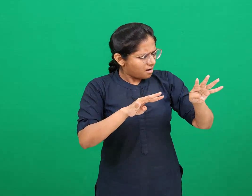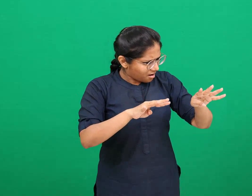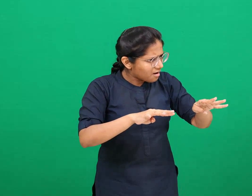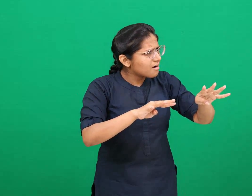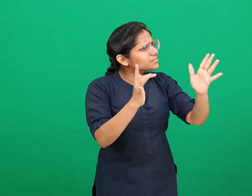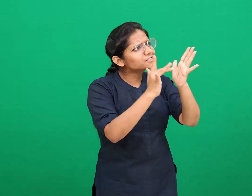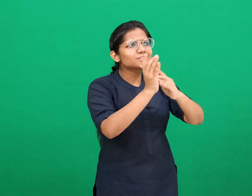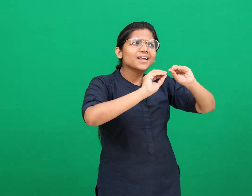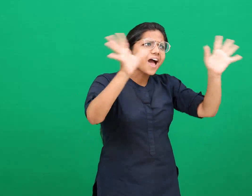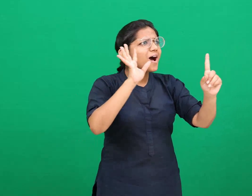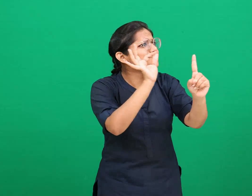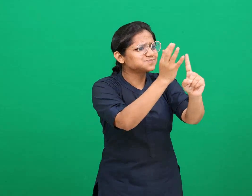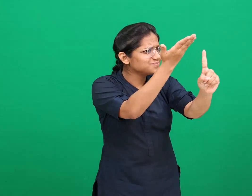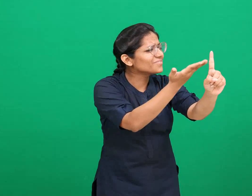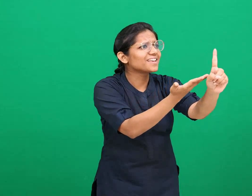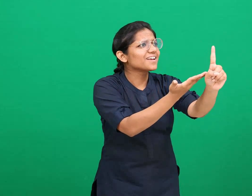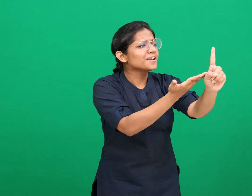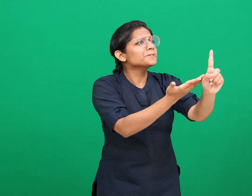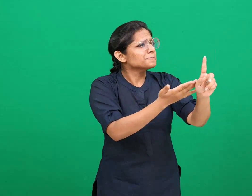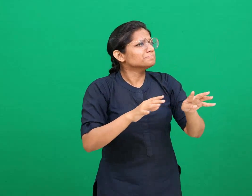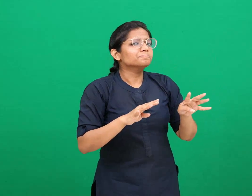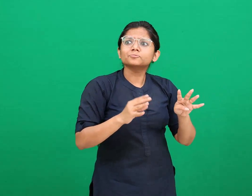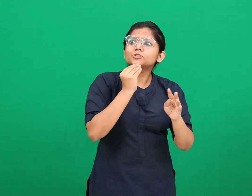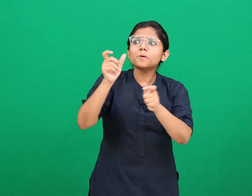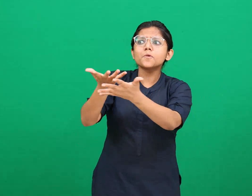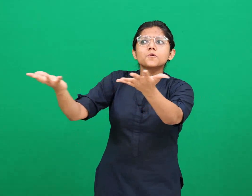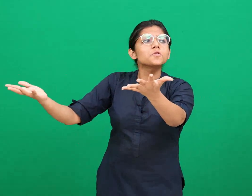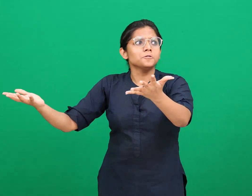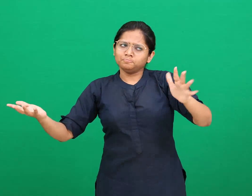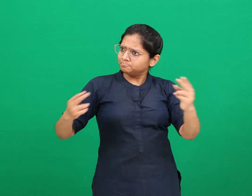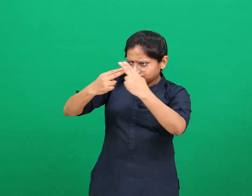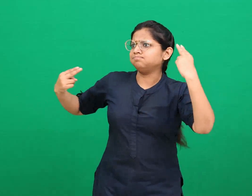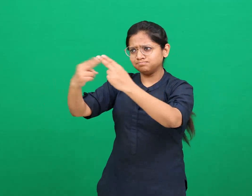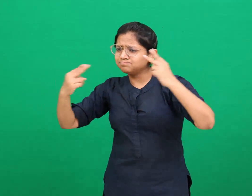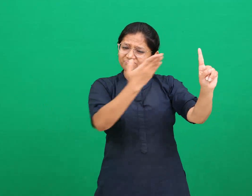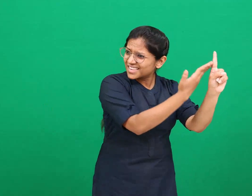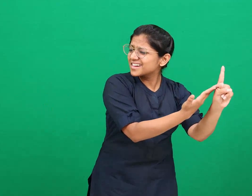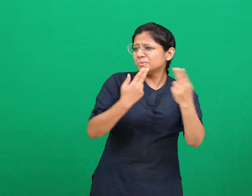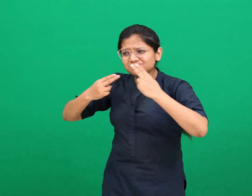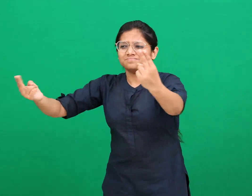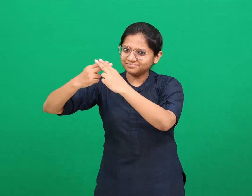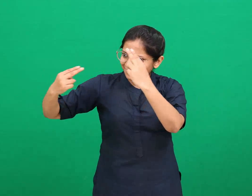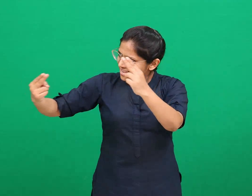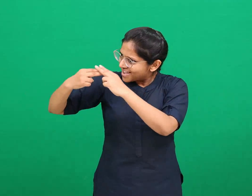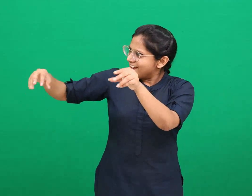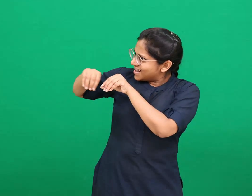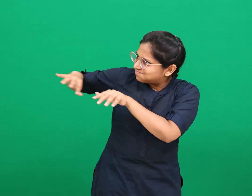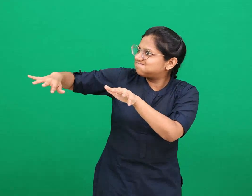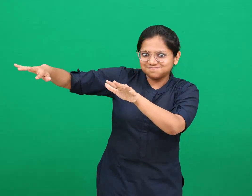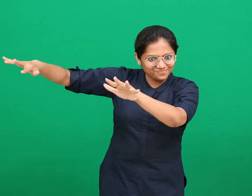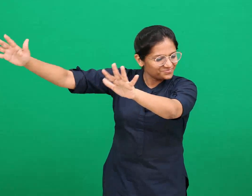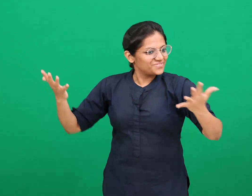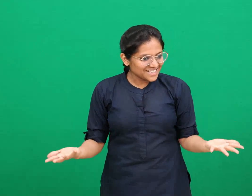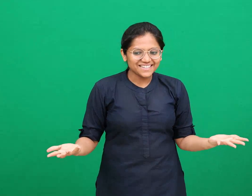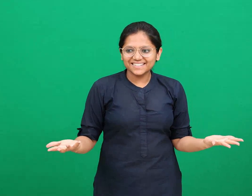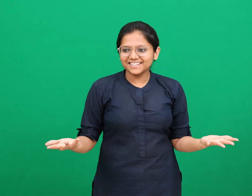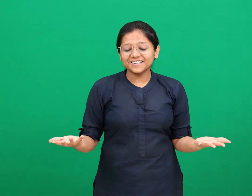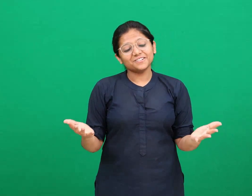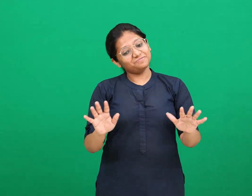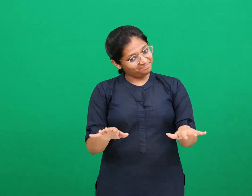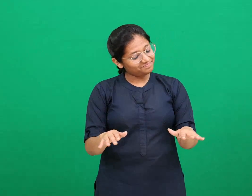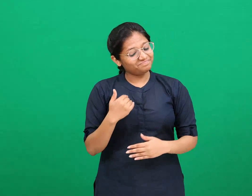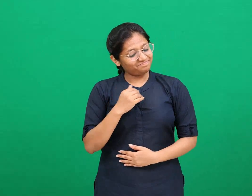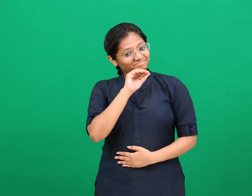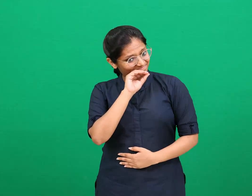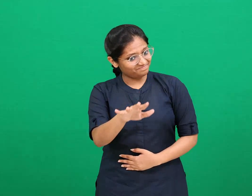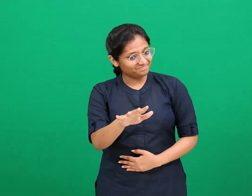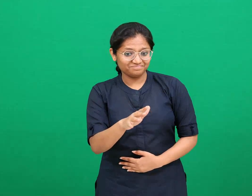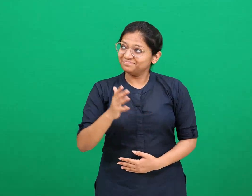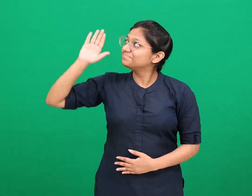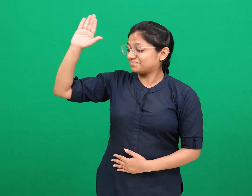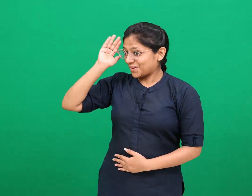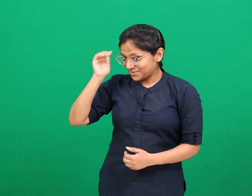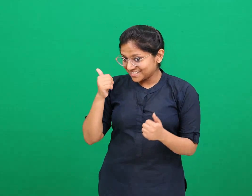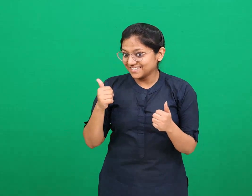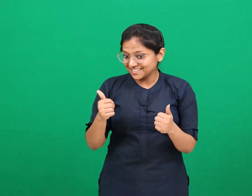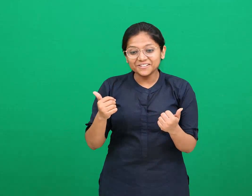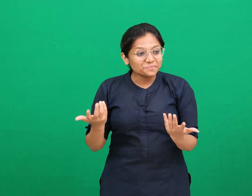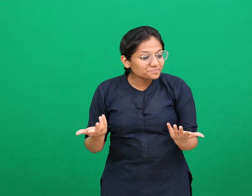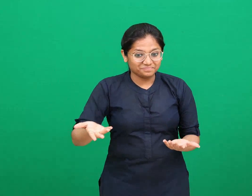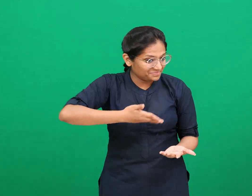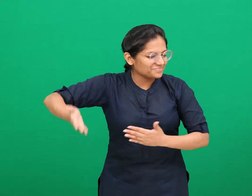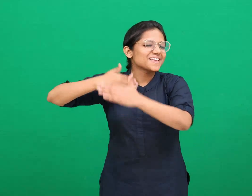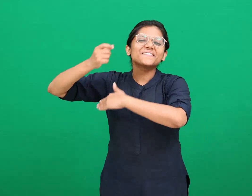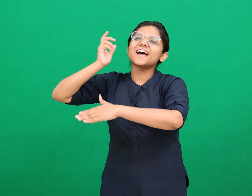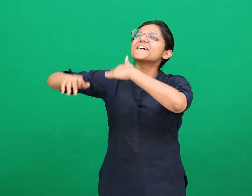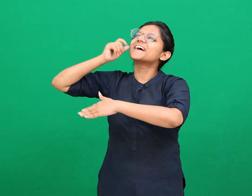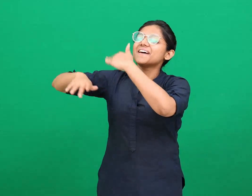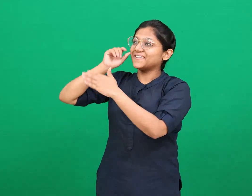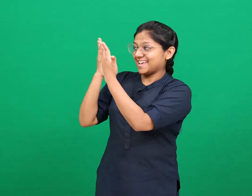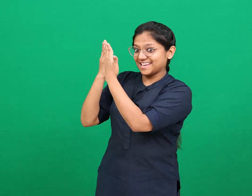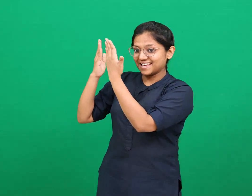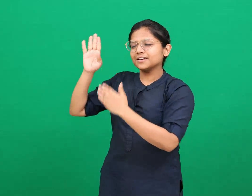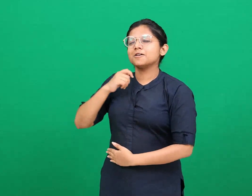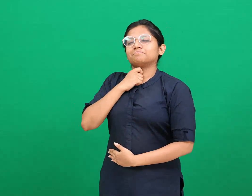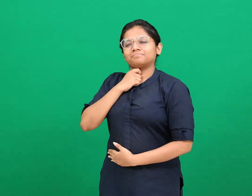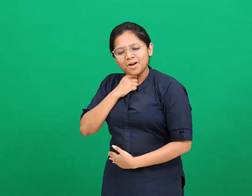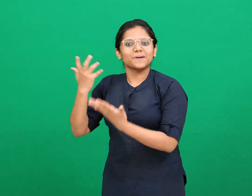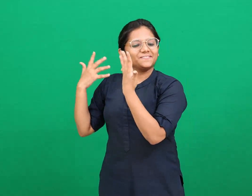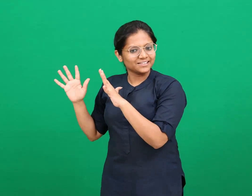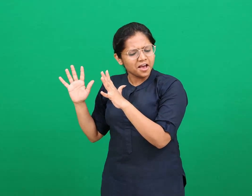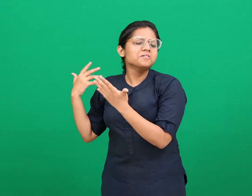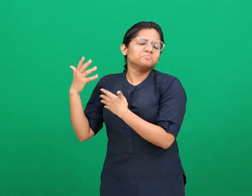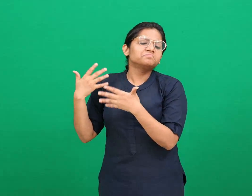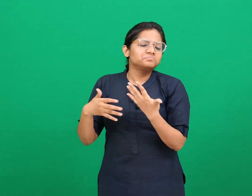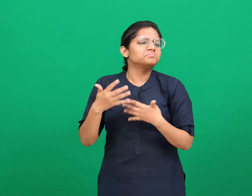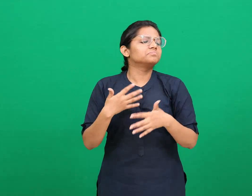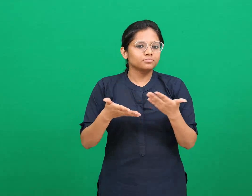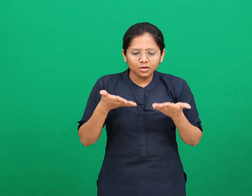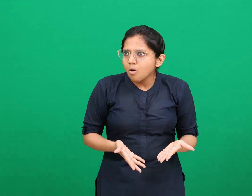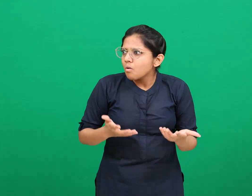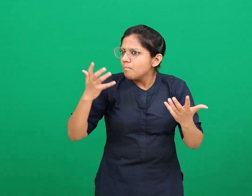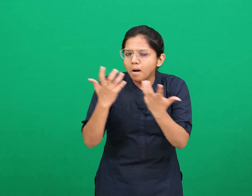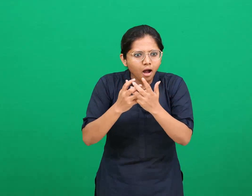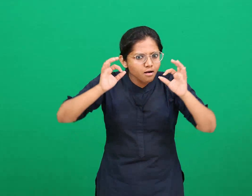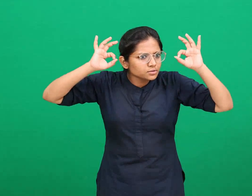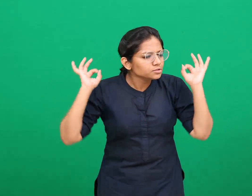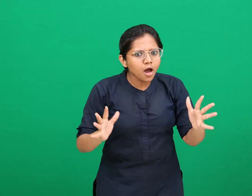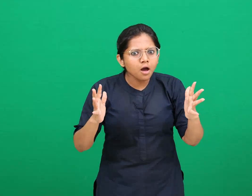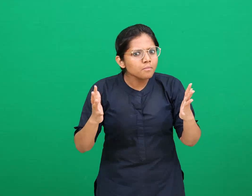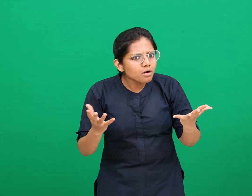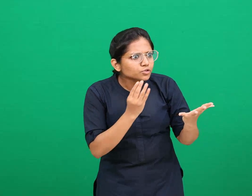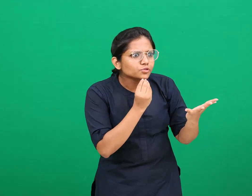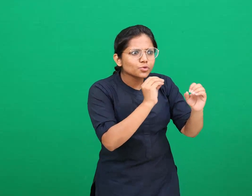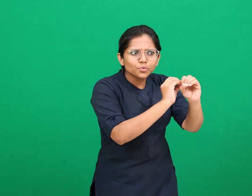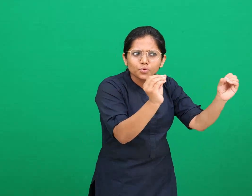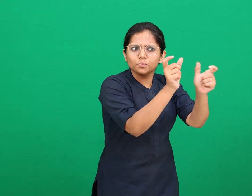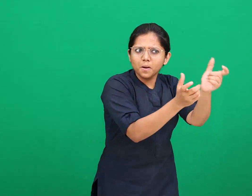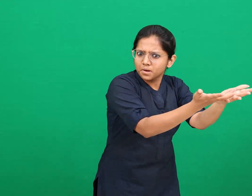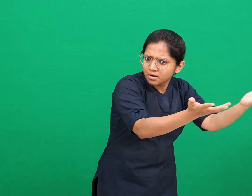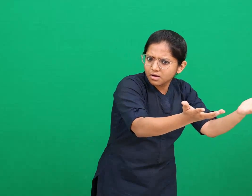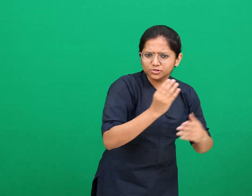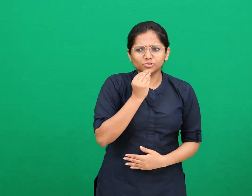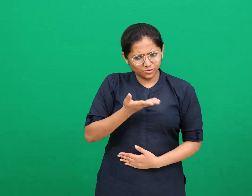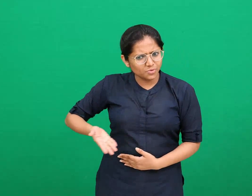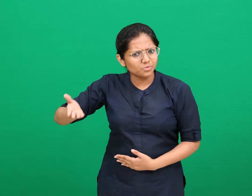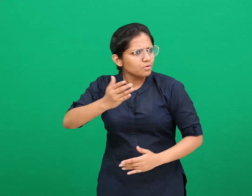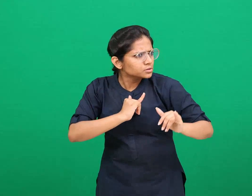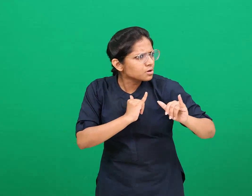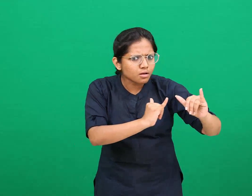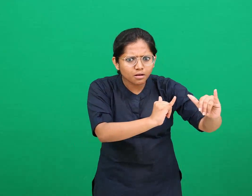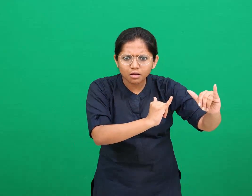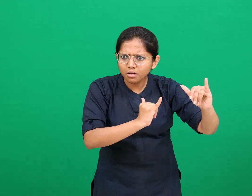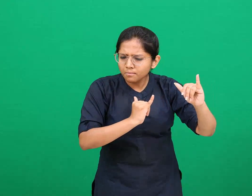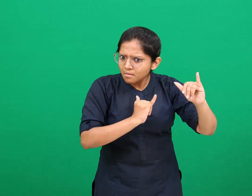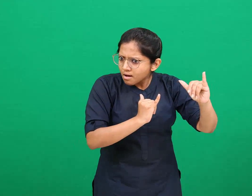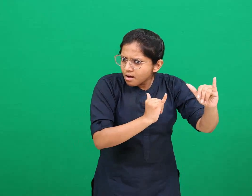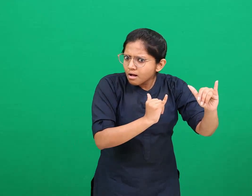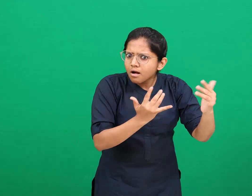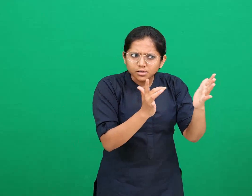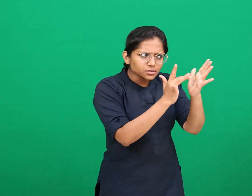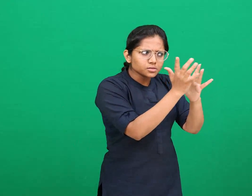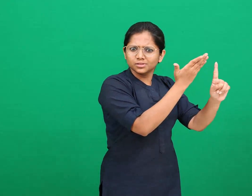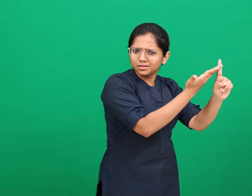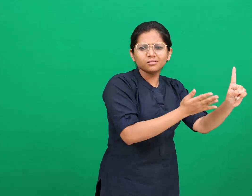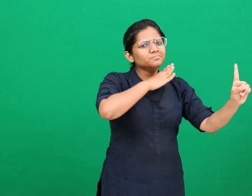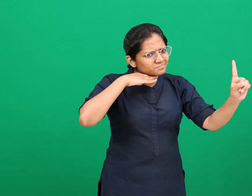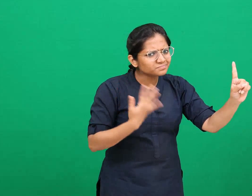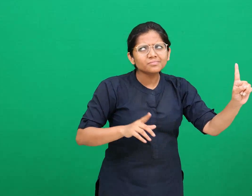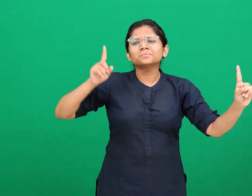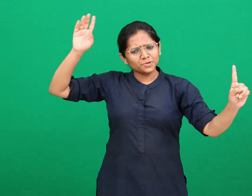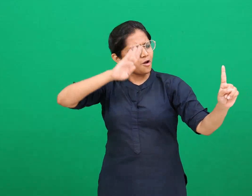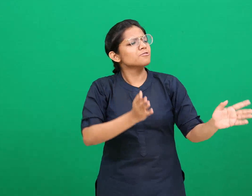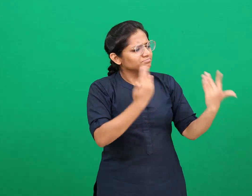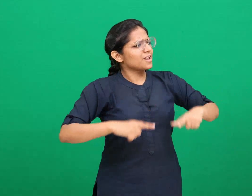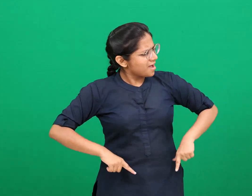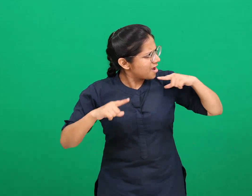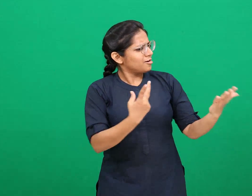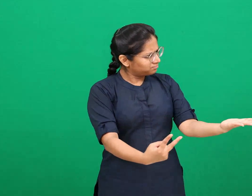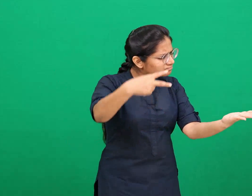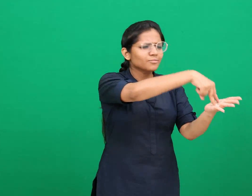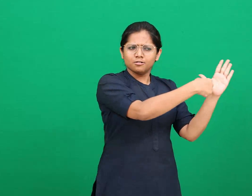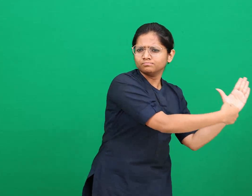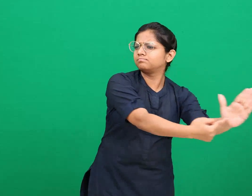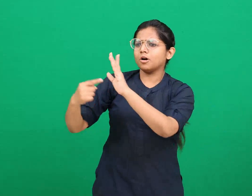And now we proclaim to you the good news: What God promised our fathers He has fulfilled for us, their children, by raising up Jesus.